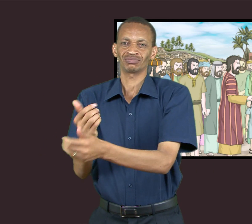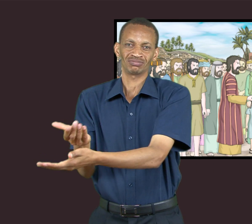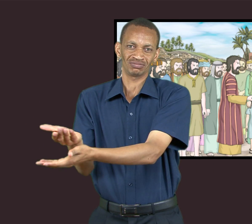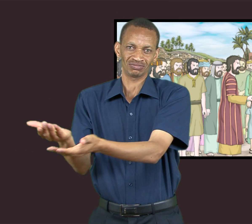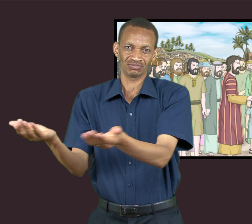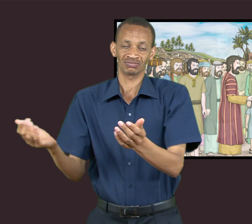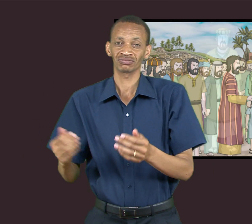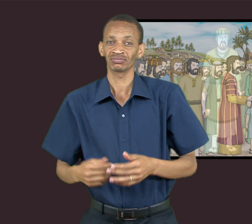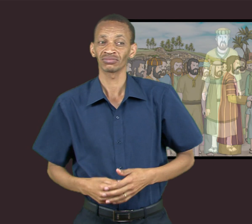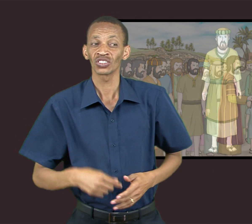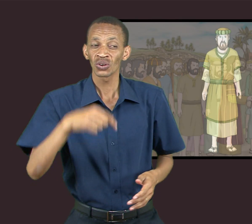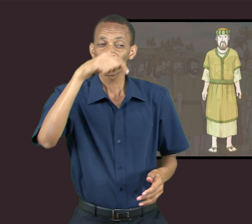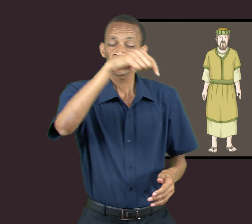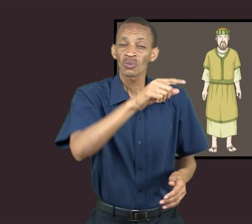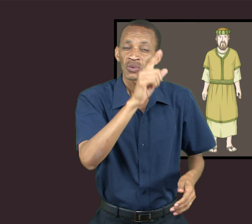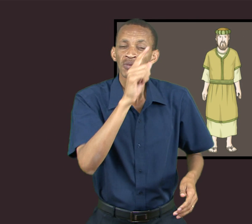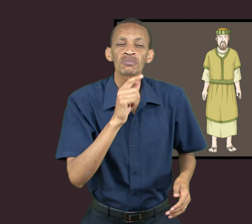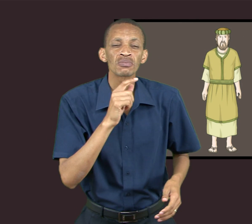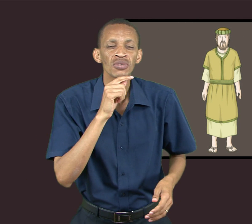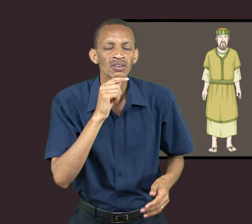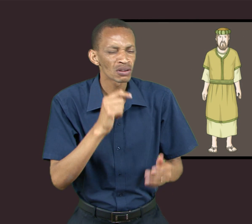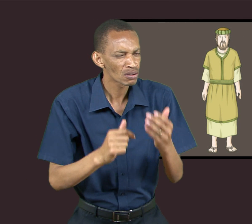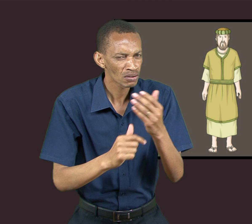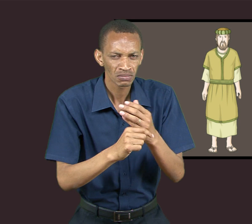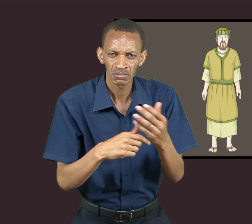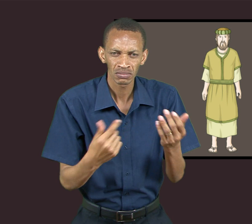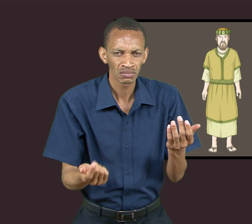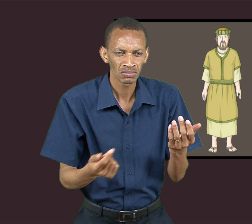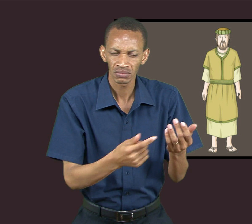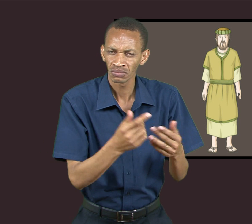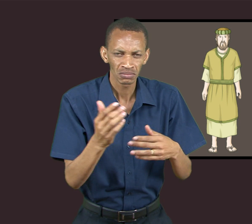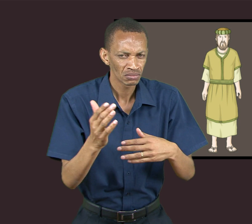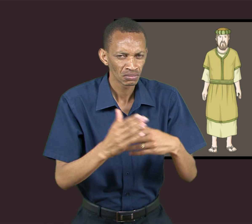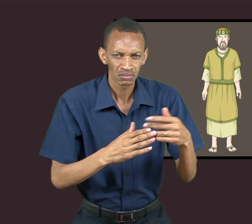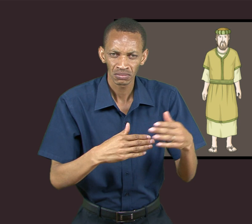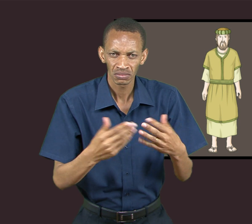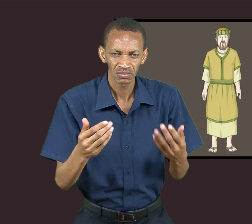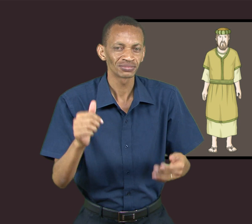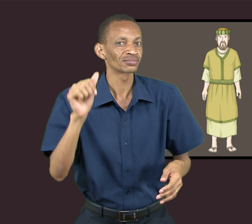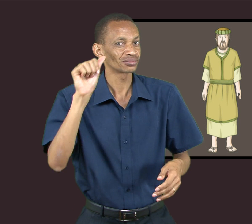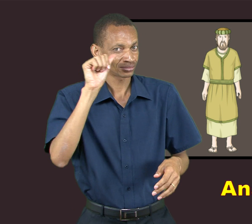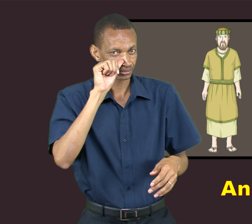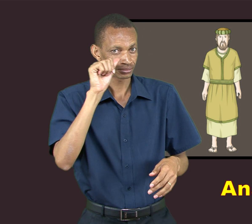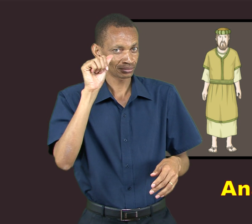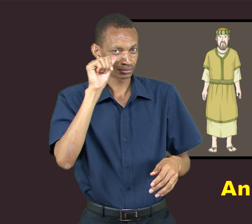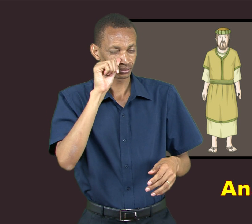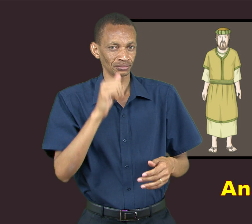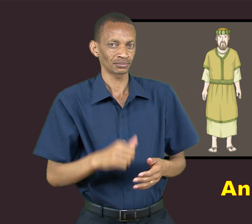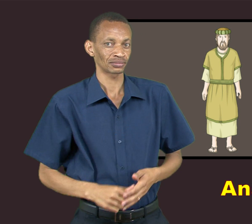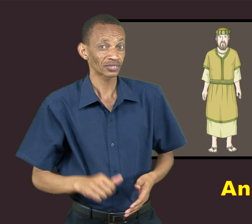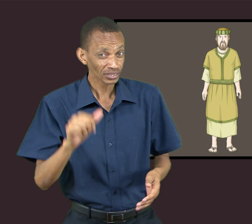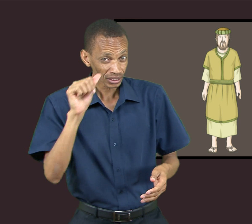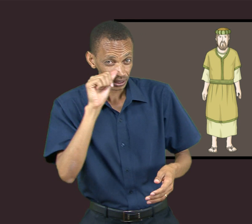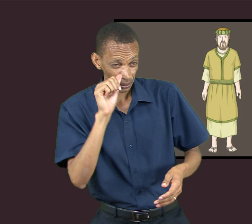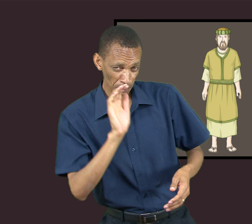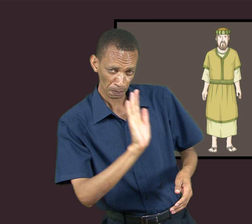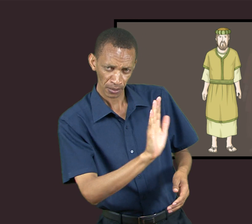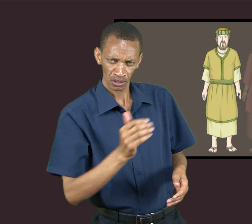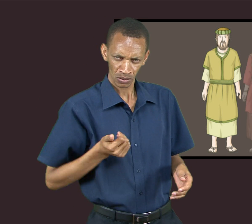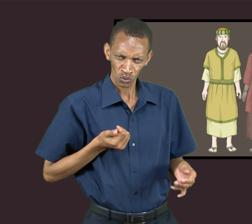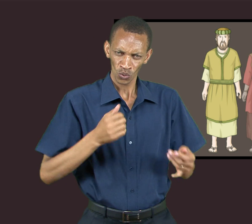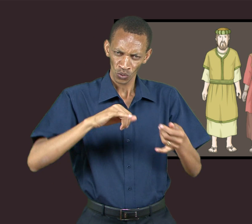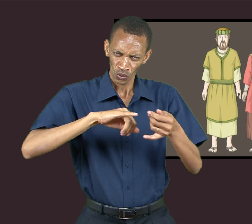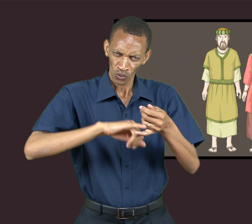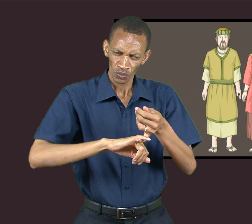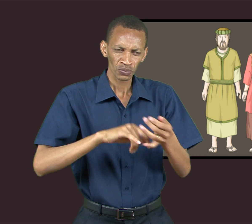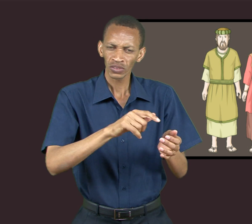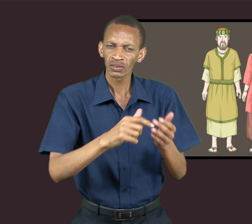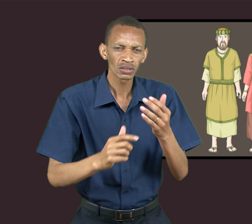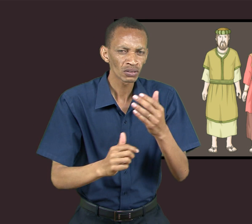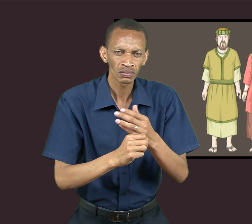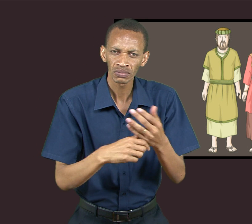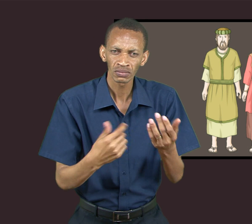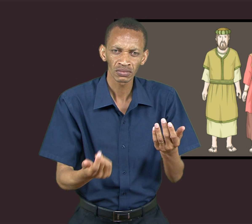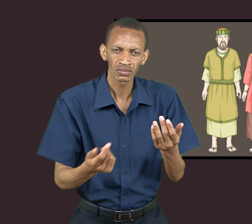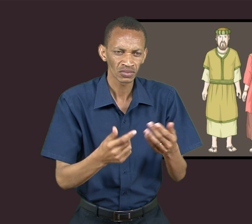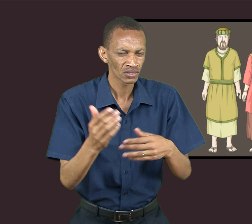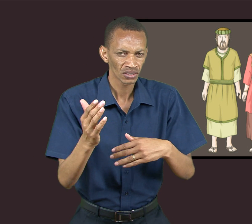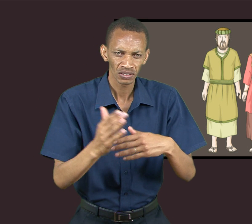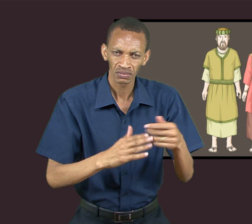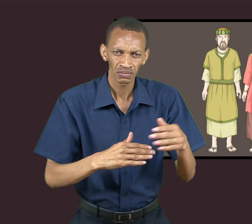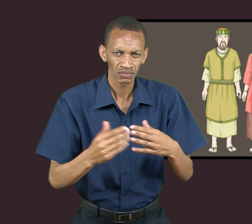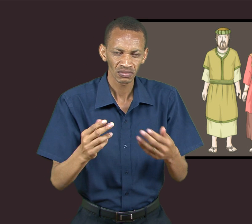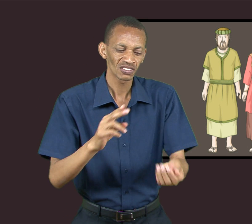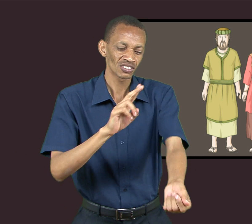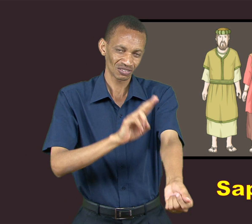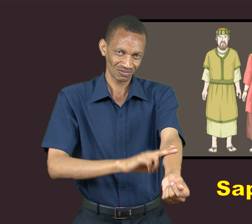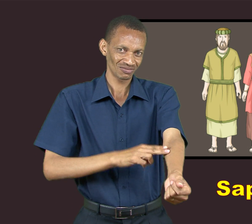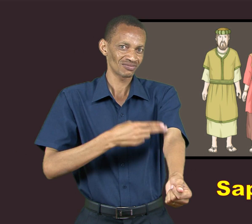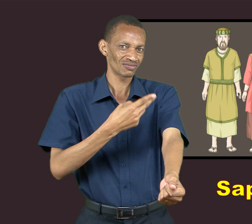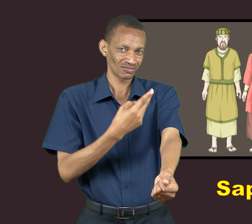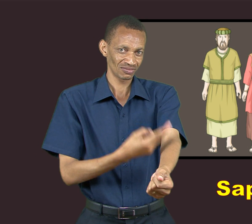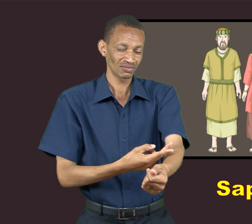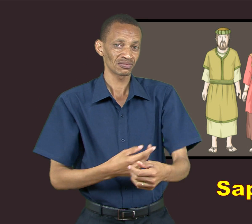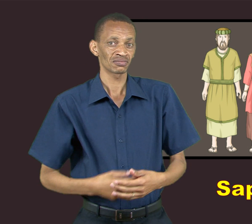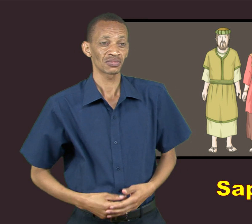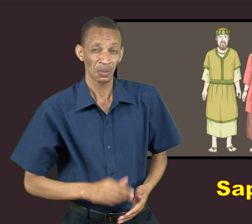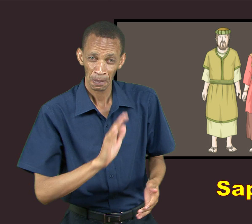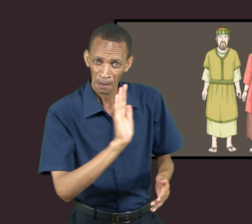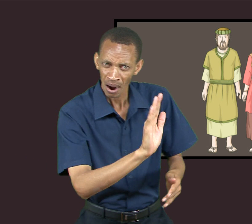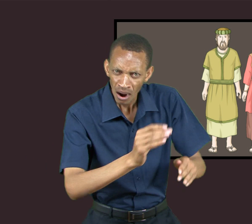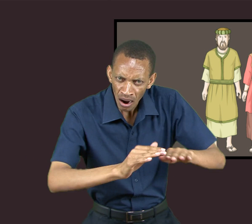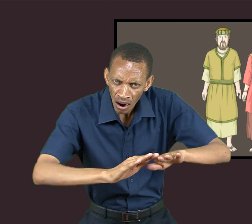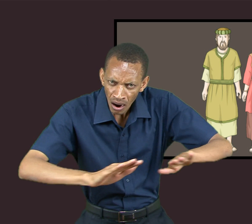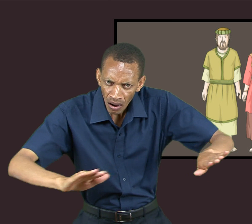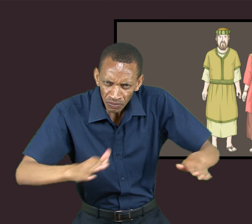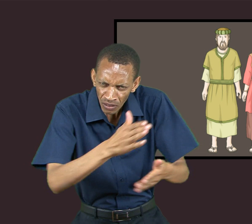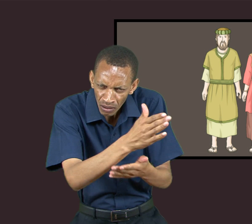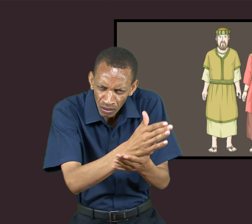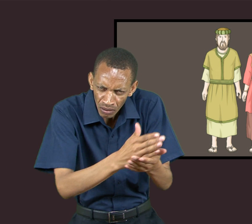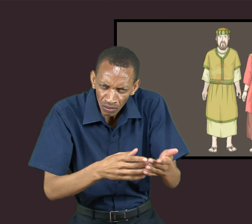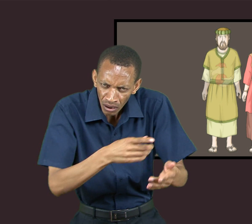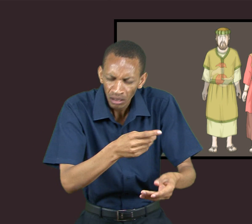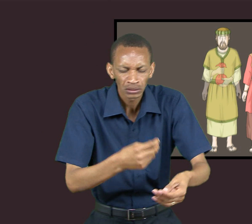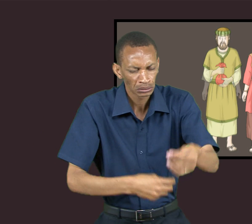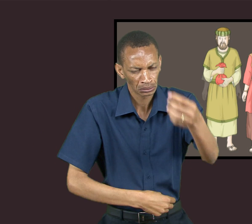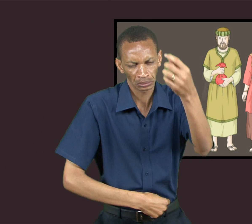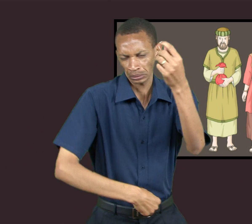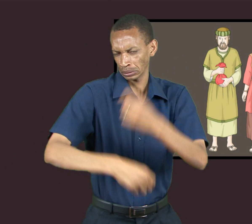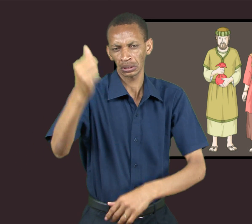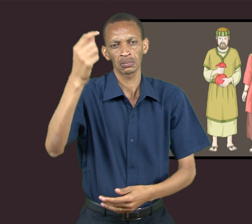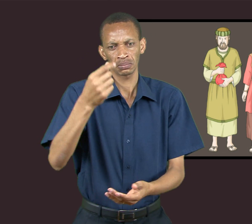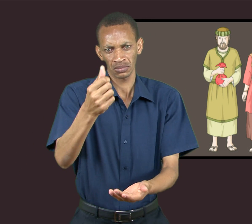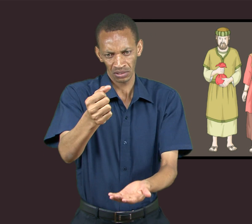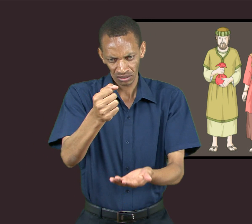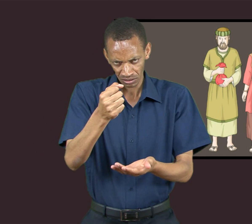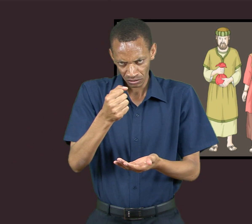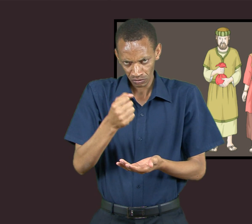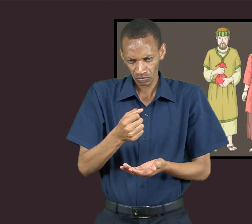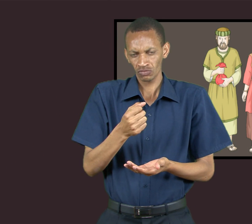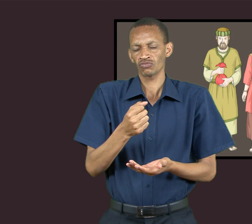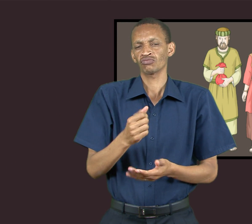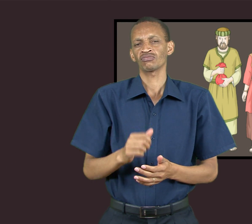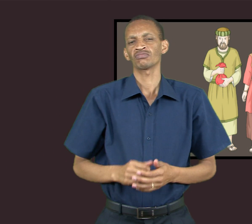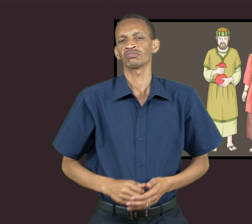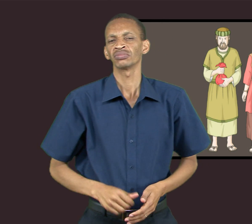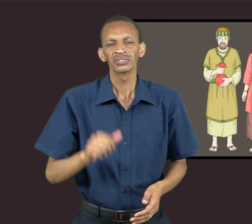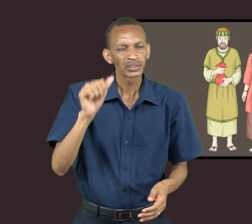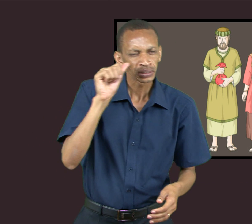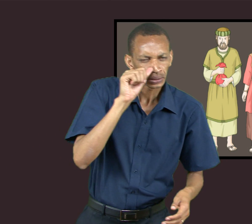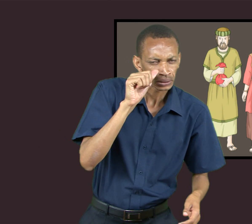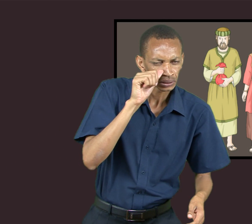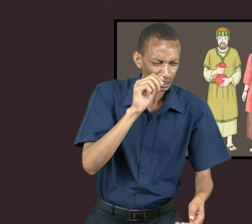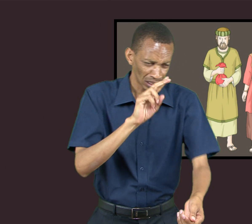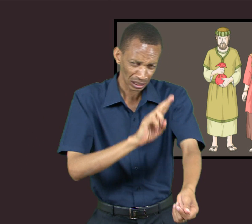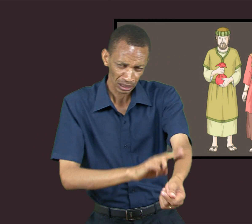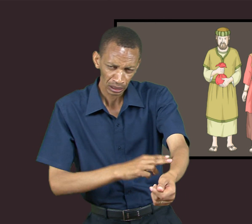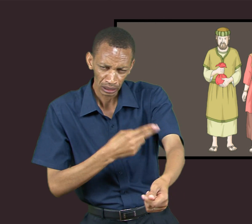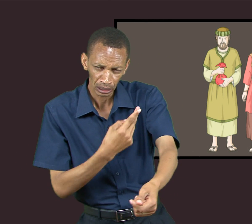Now a man named Ananias, together with his wife Sapphira, also sold a piece of property.